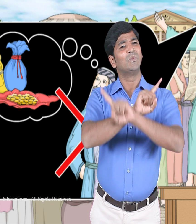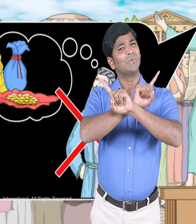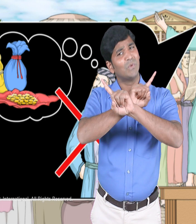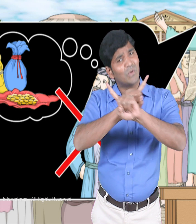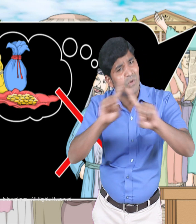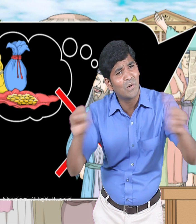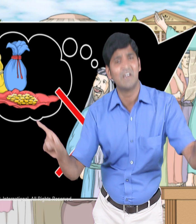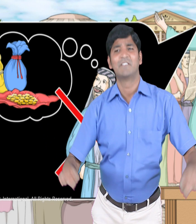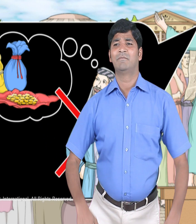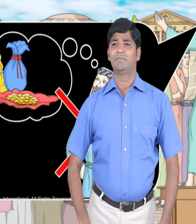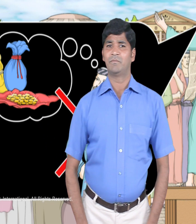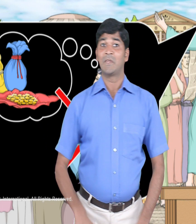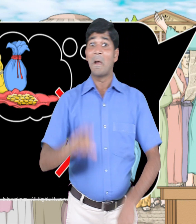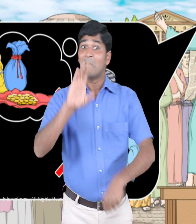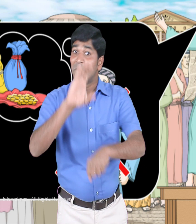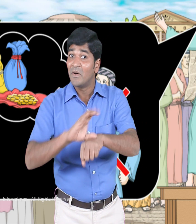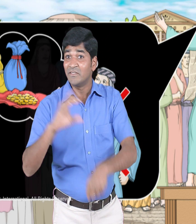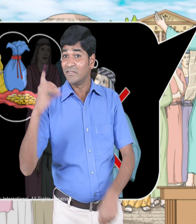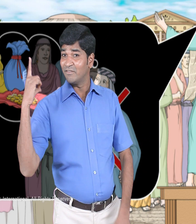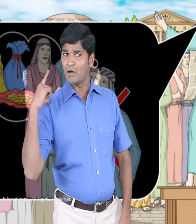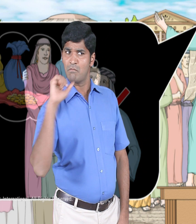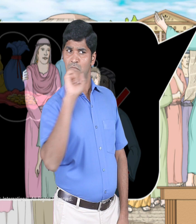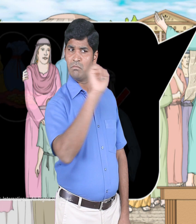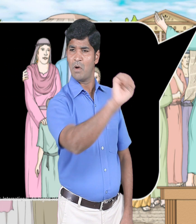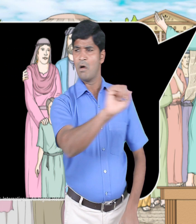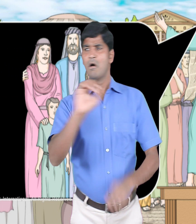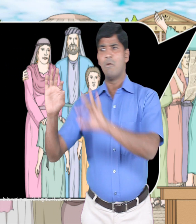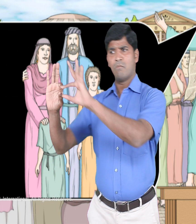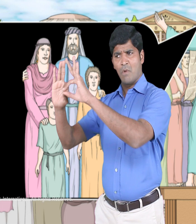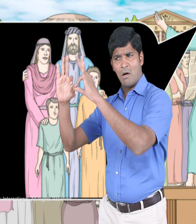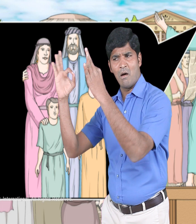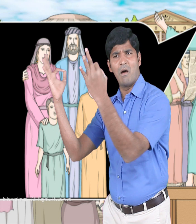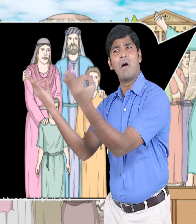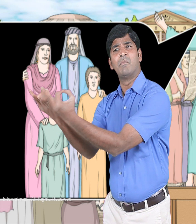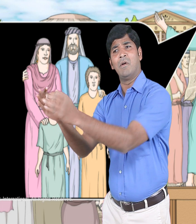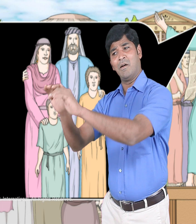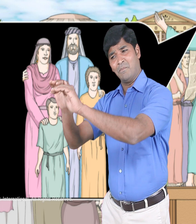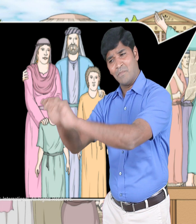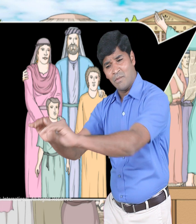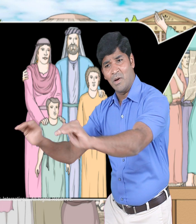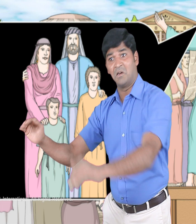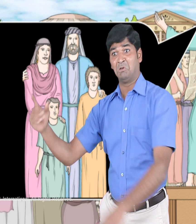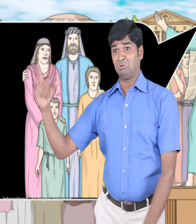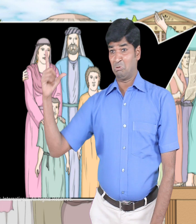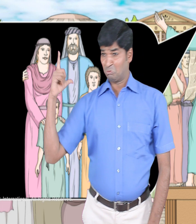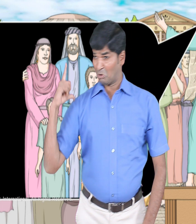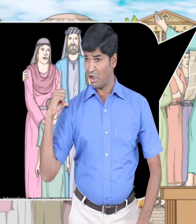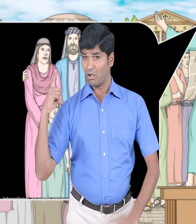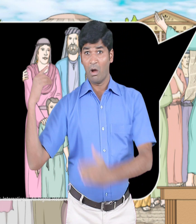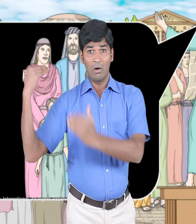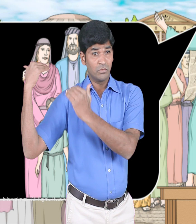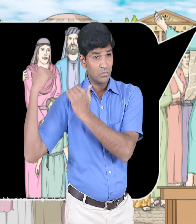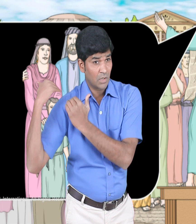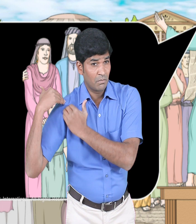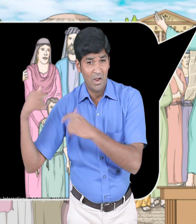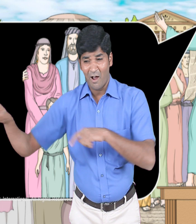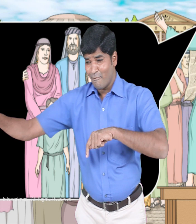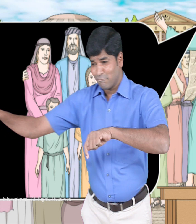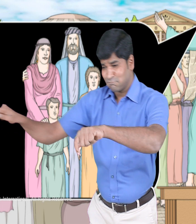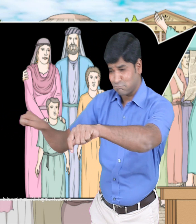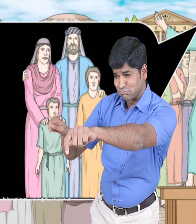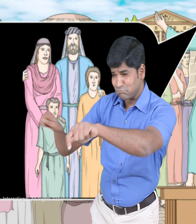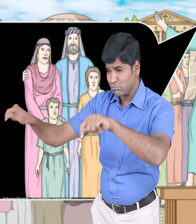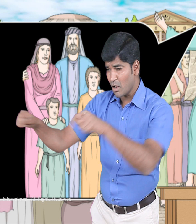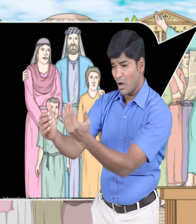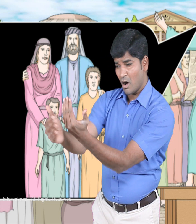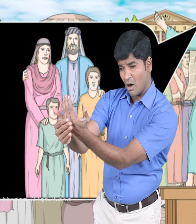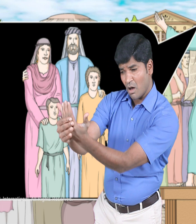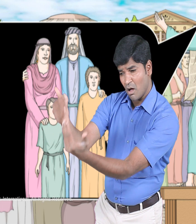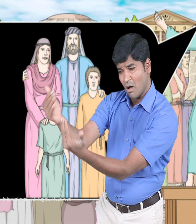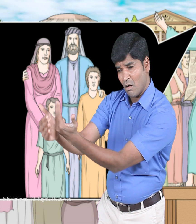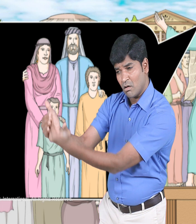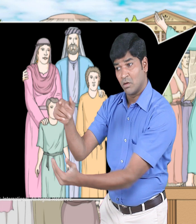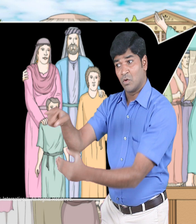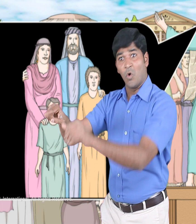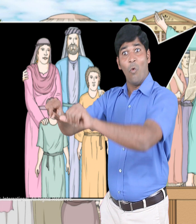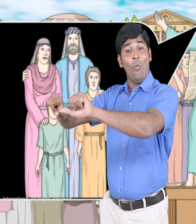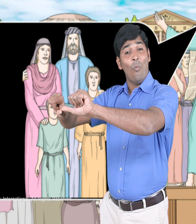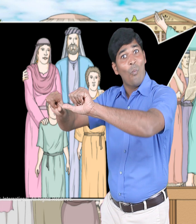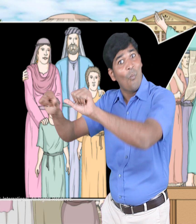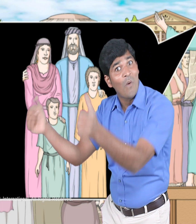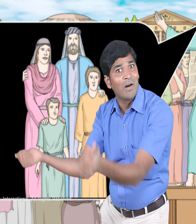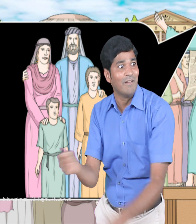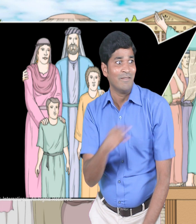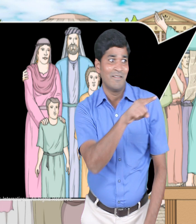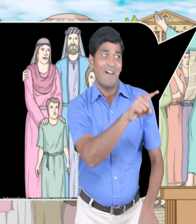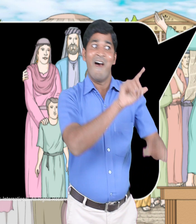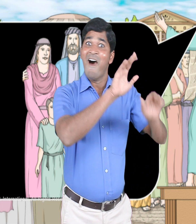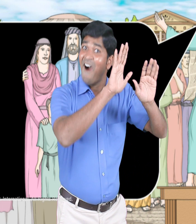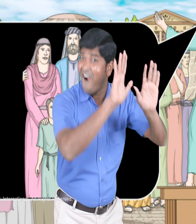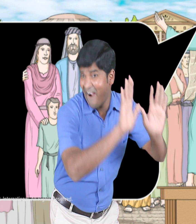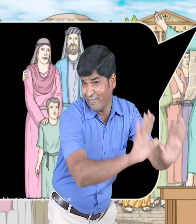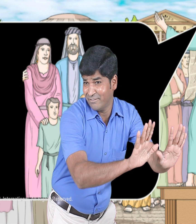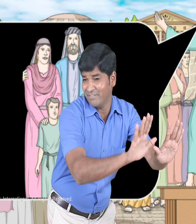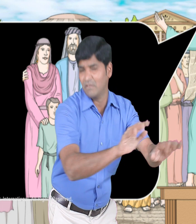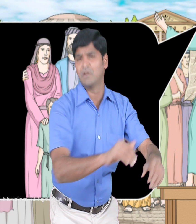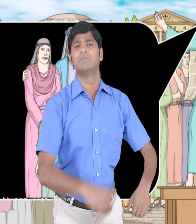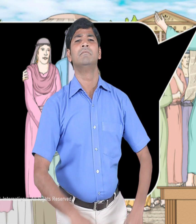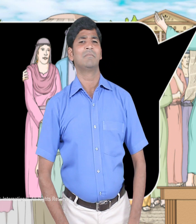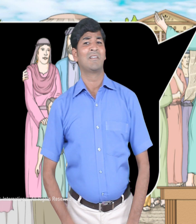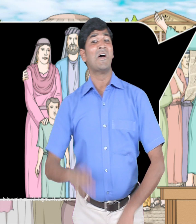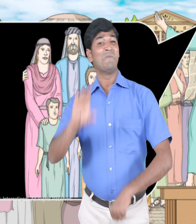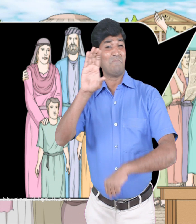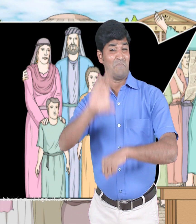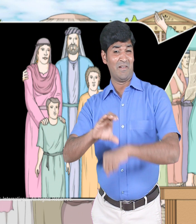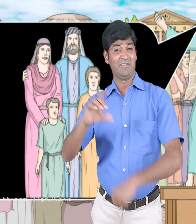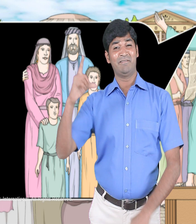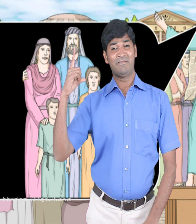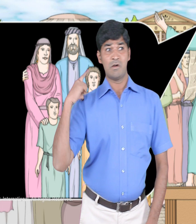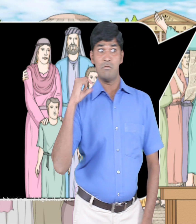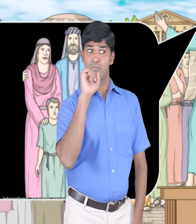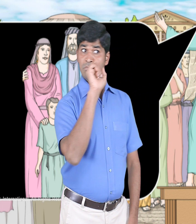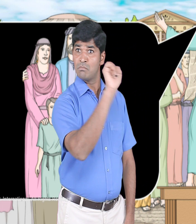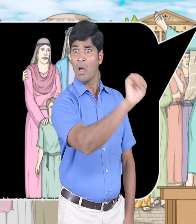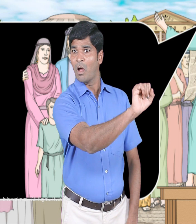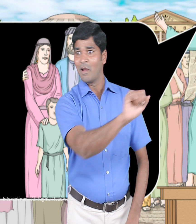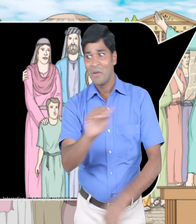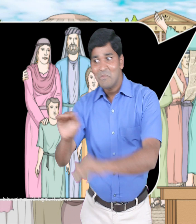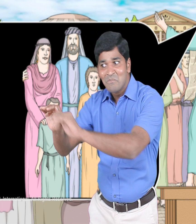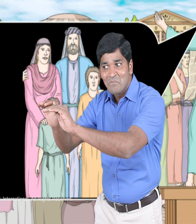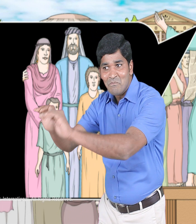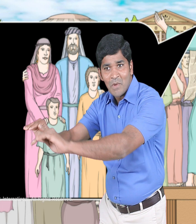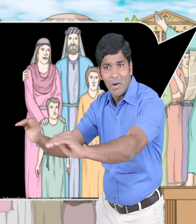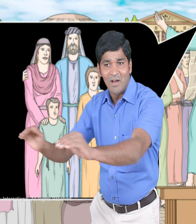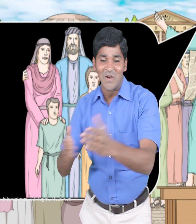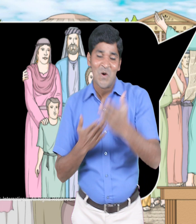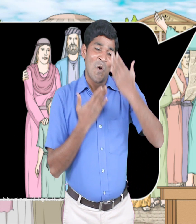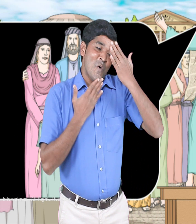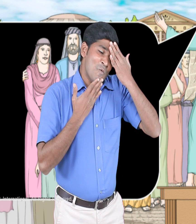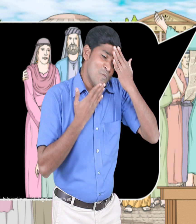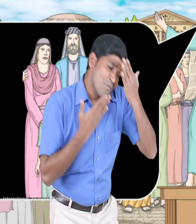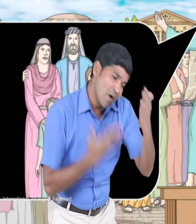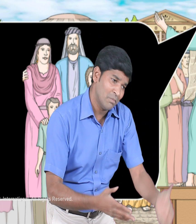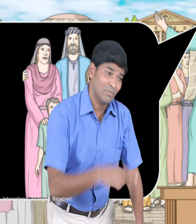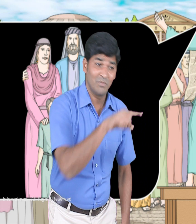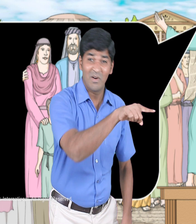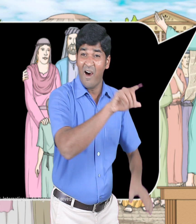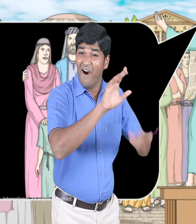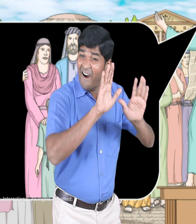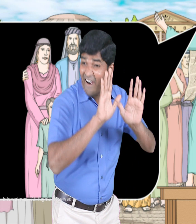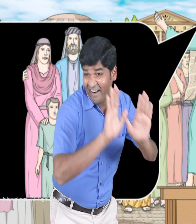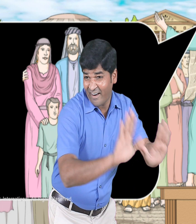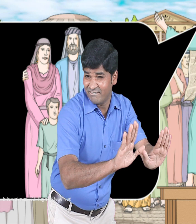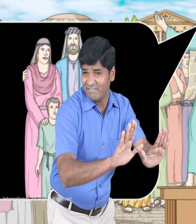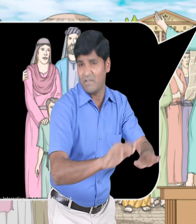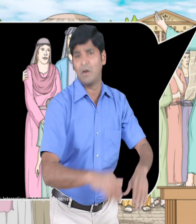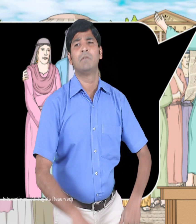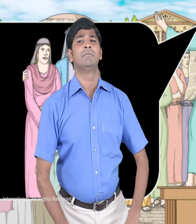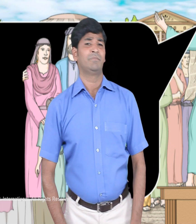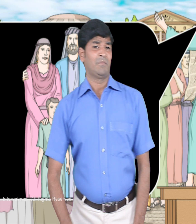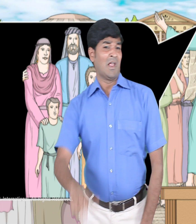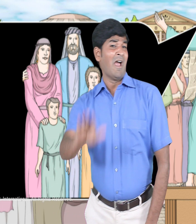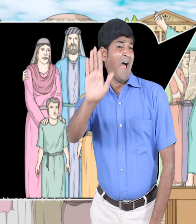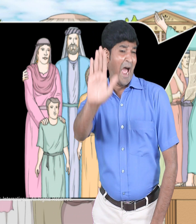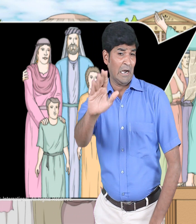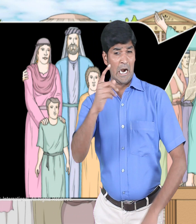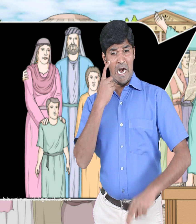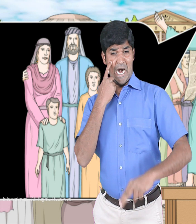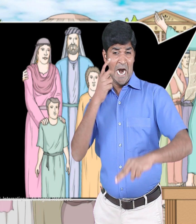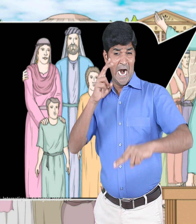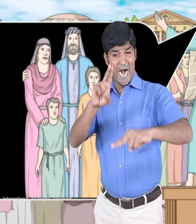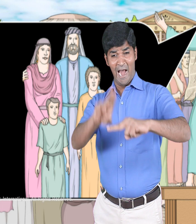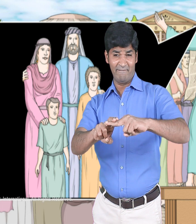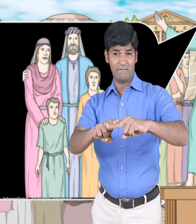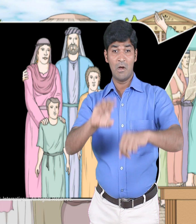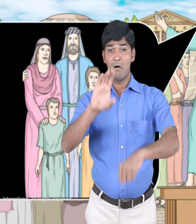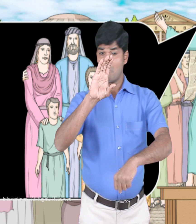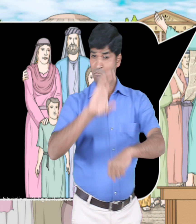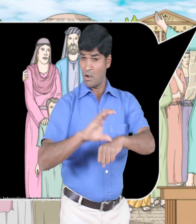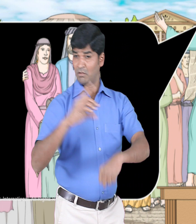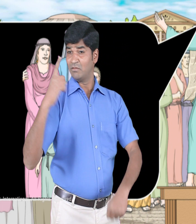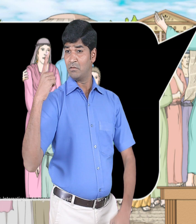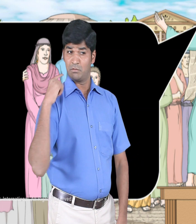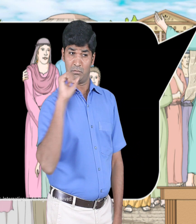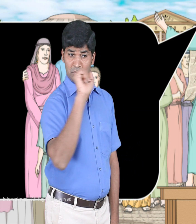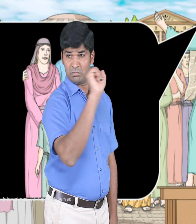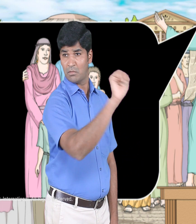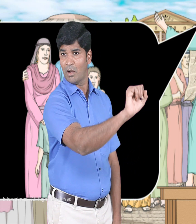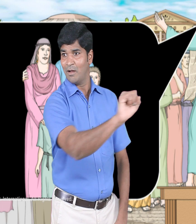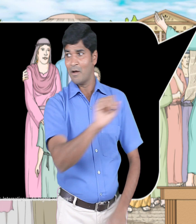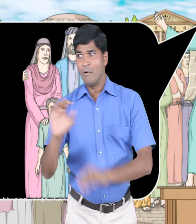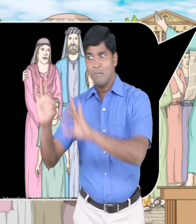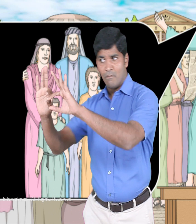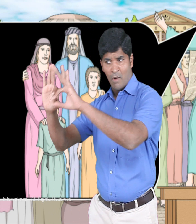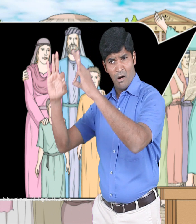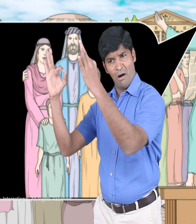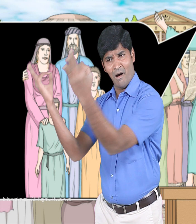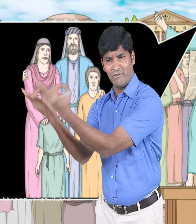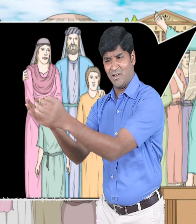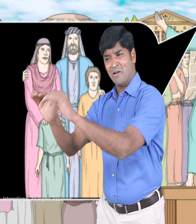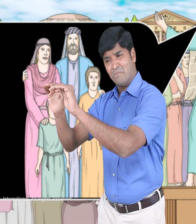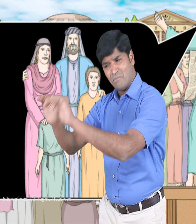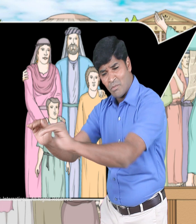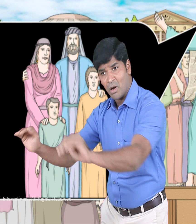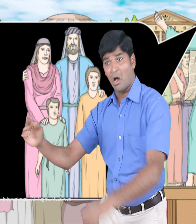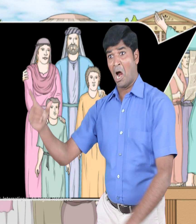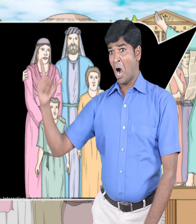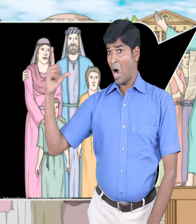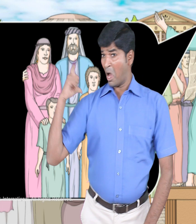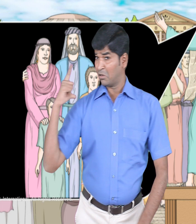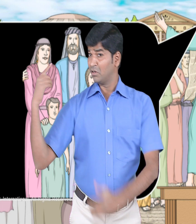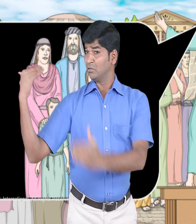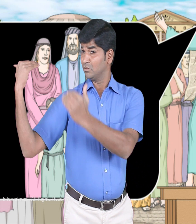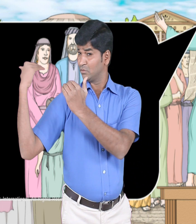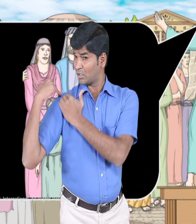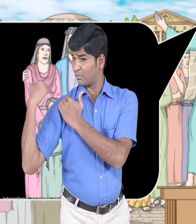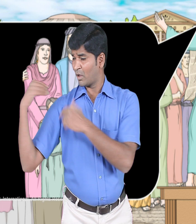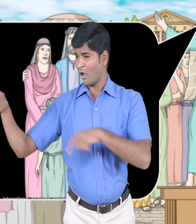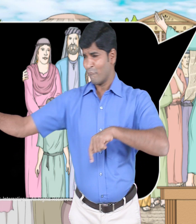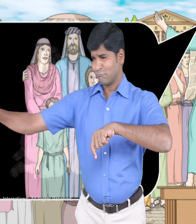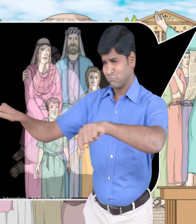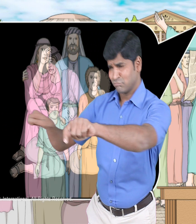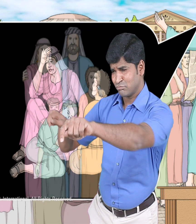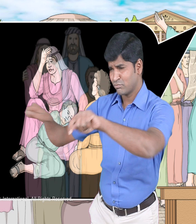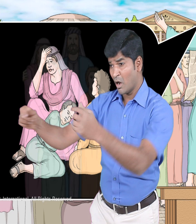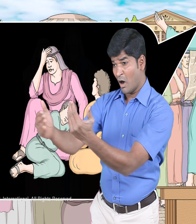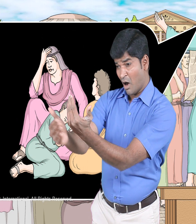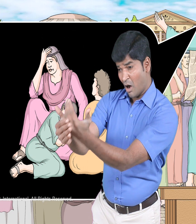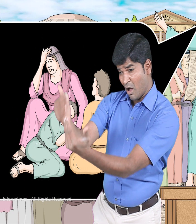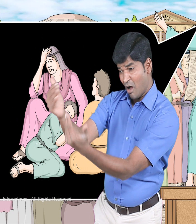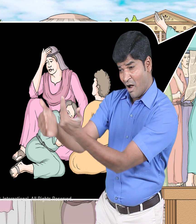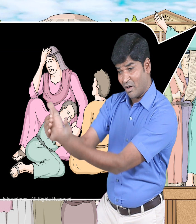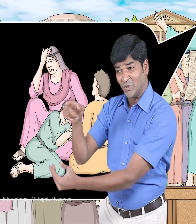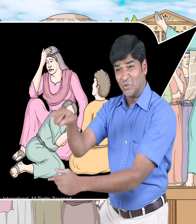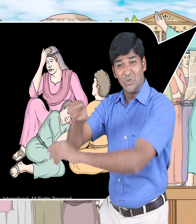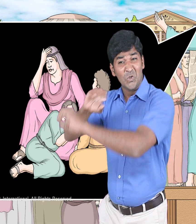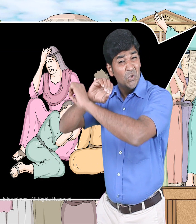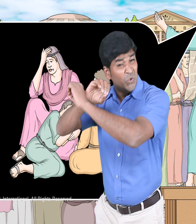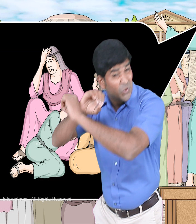An overseer must manage his own household well and keep his children under control, with complete dignity.